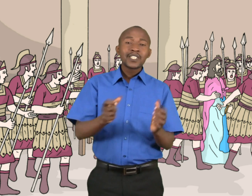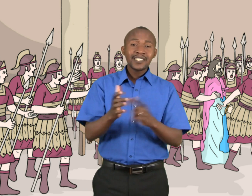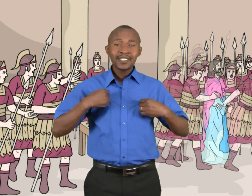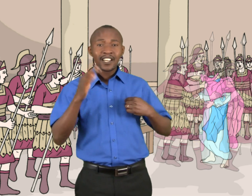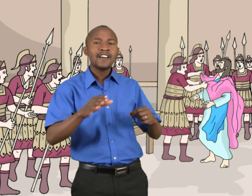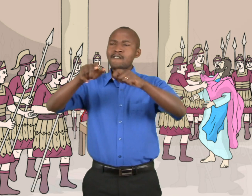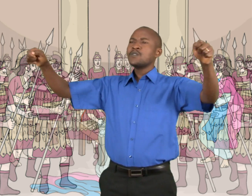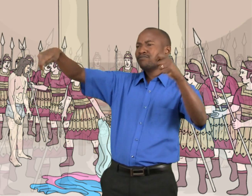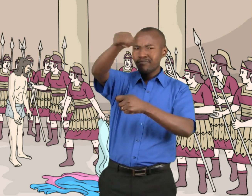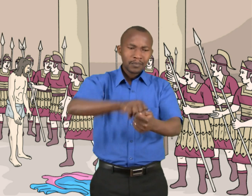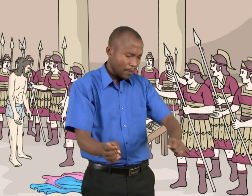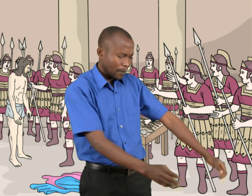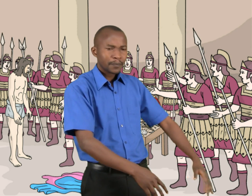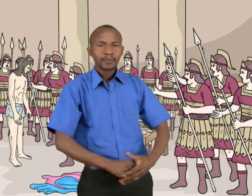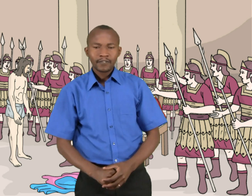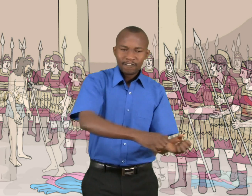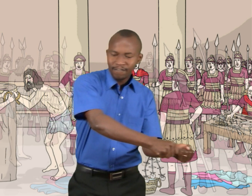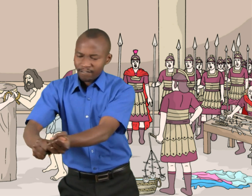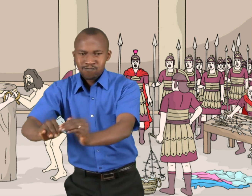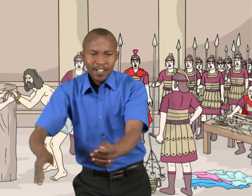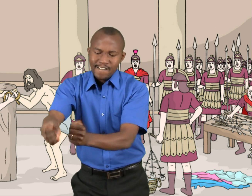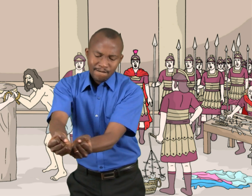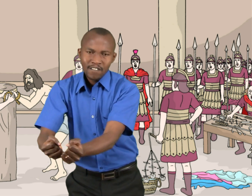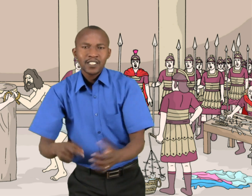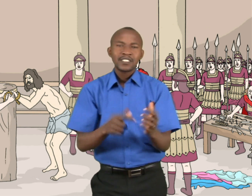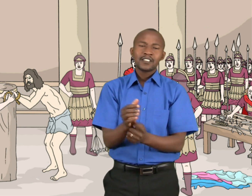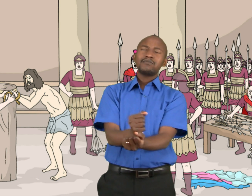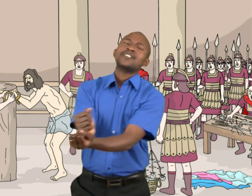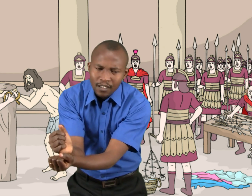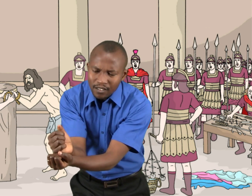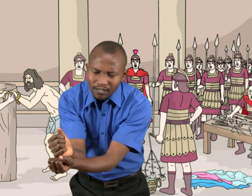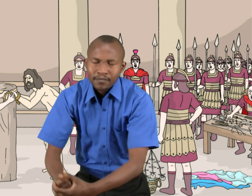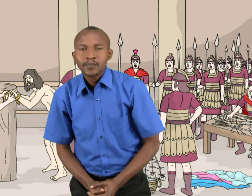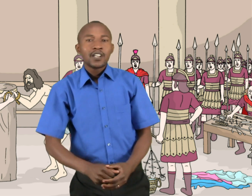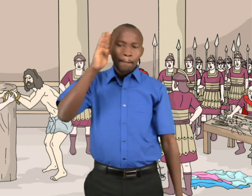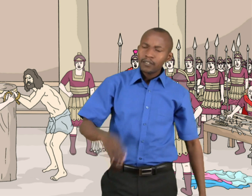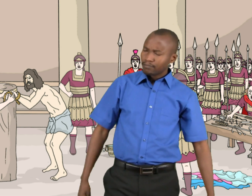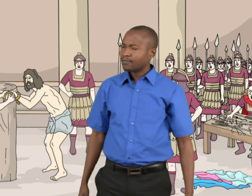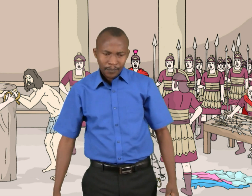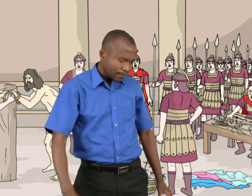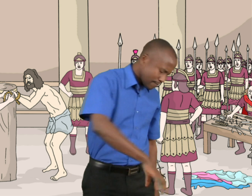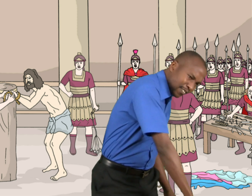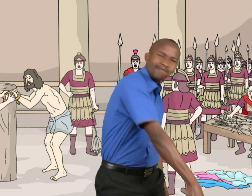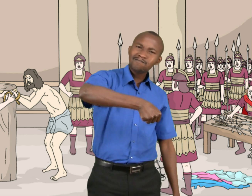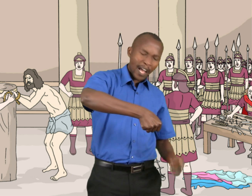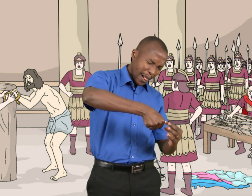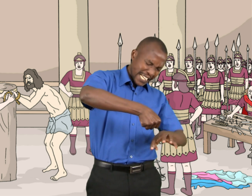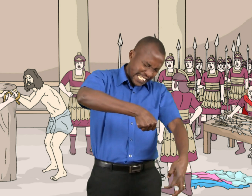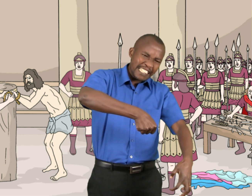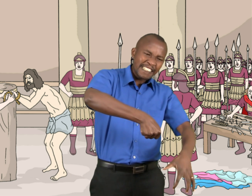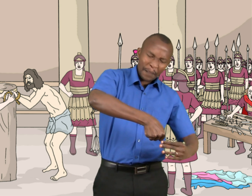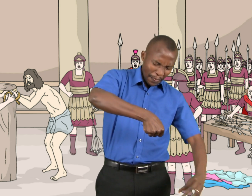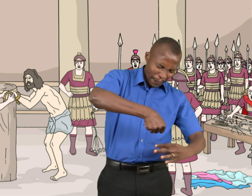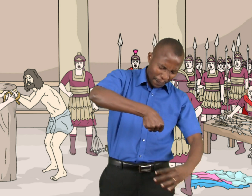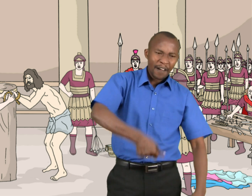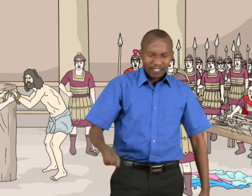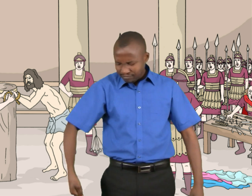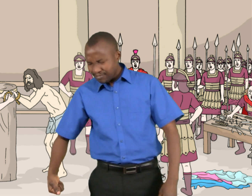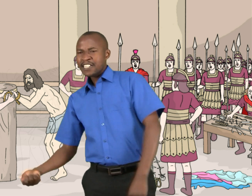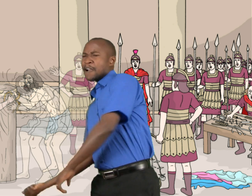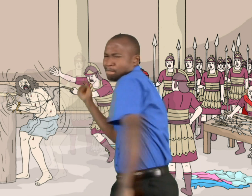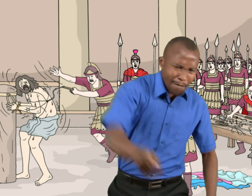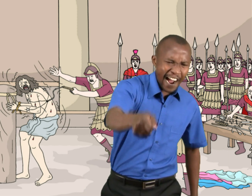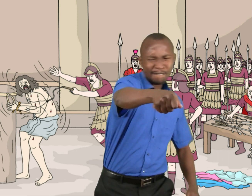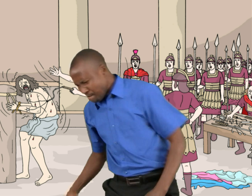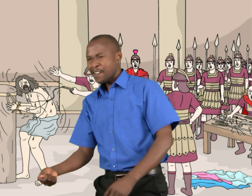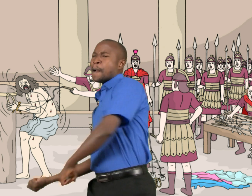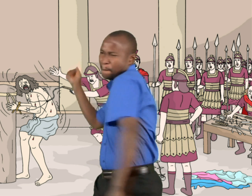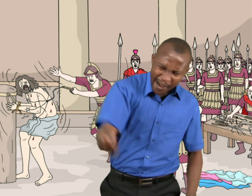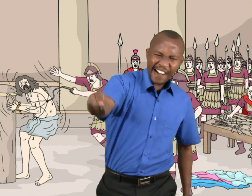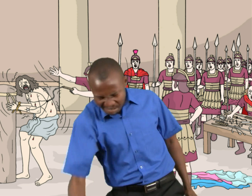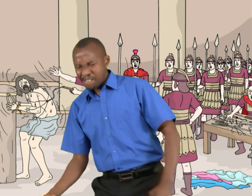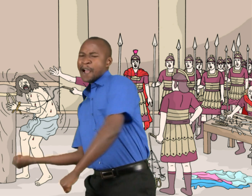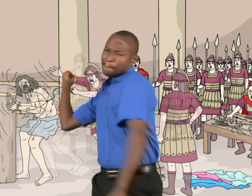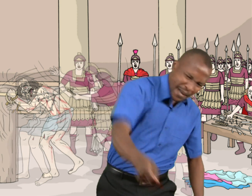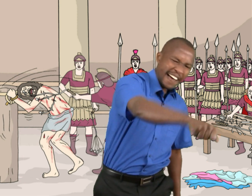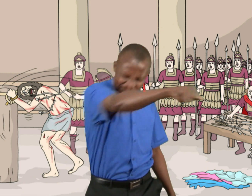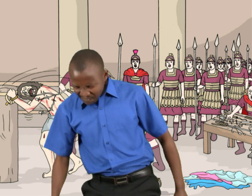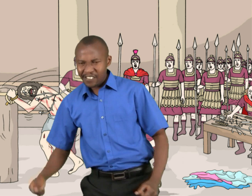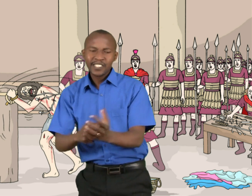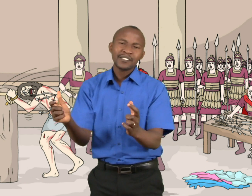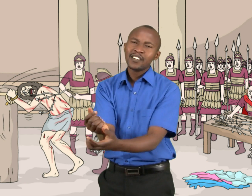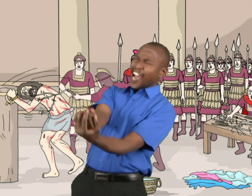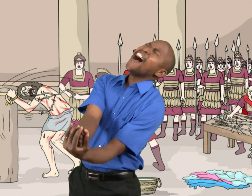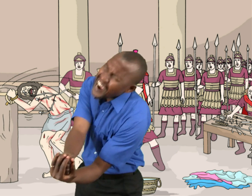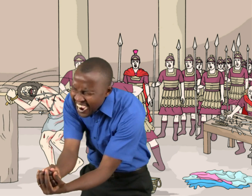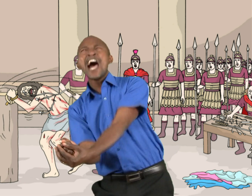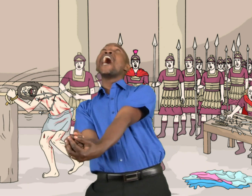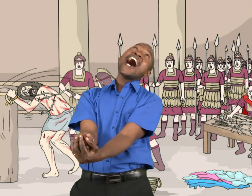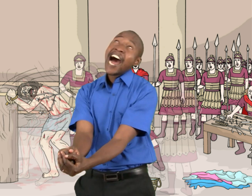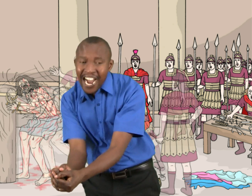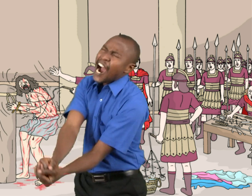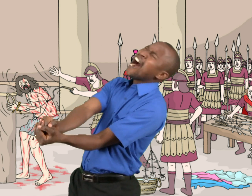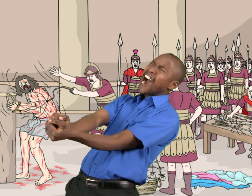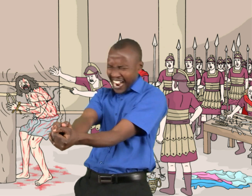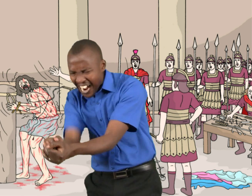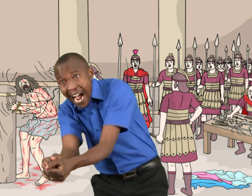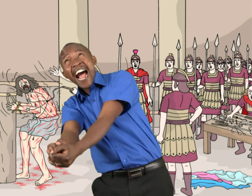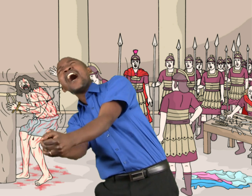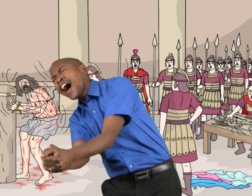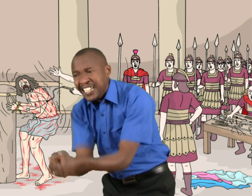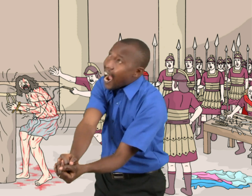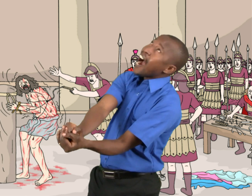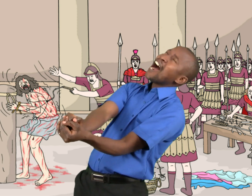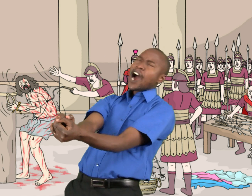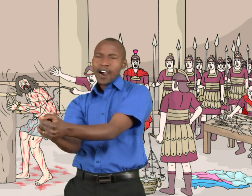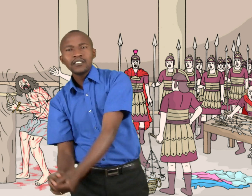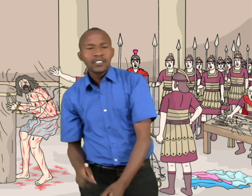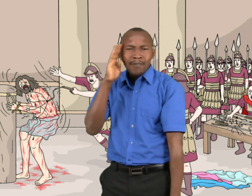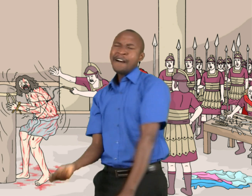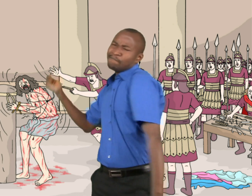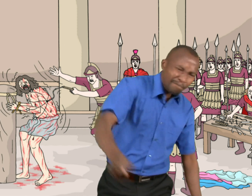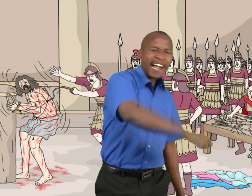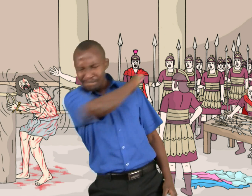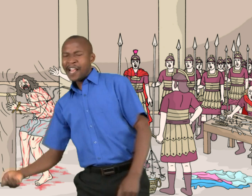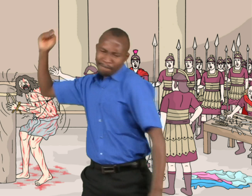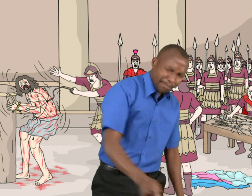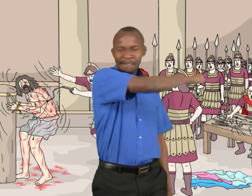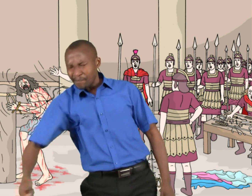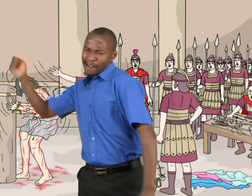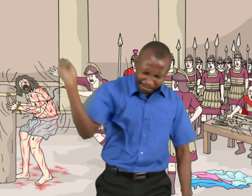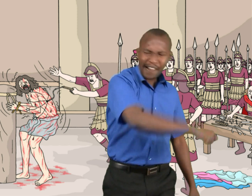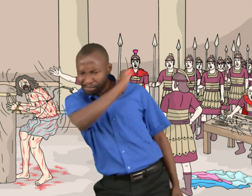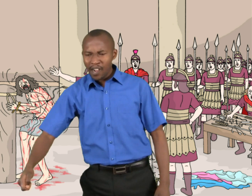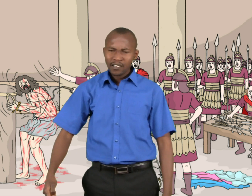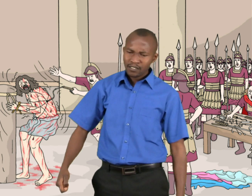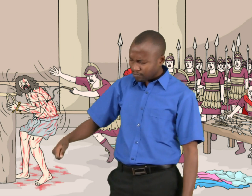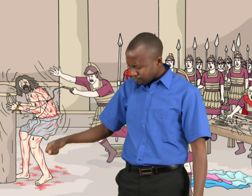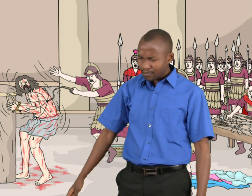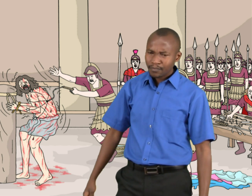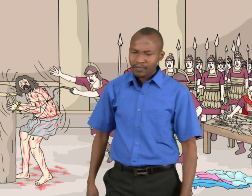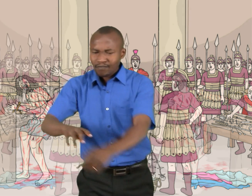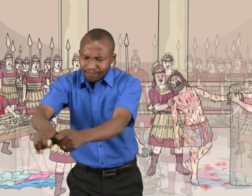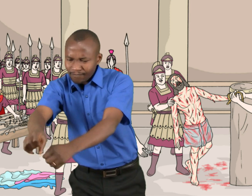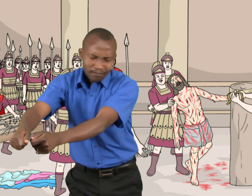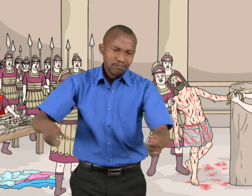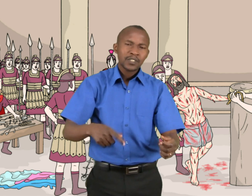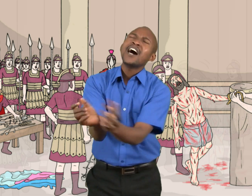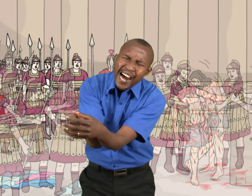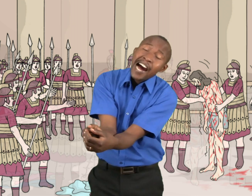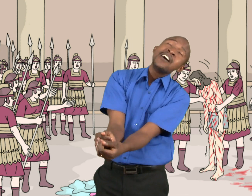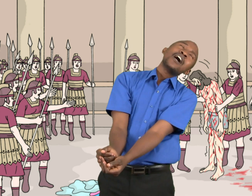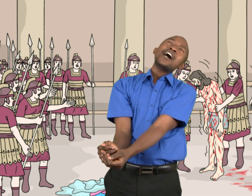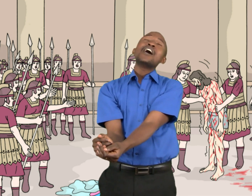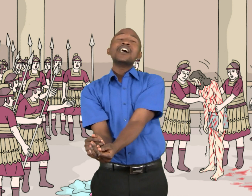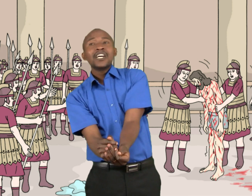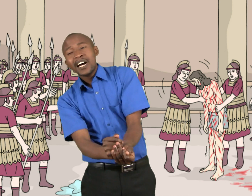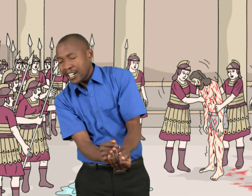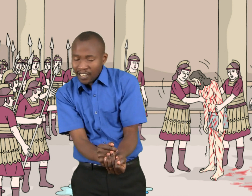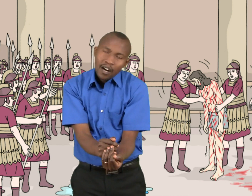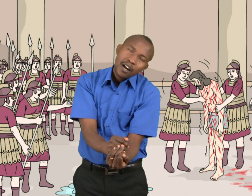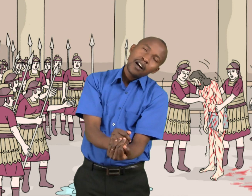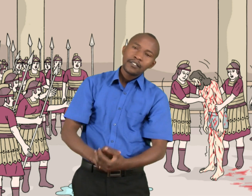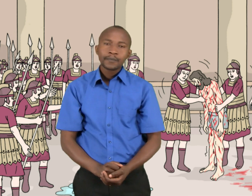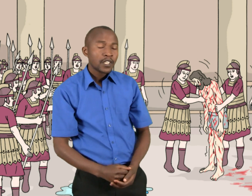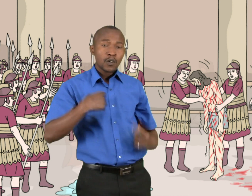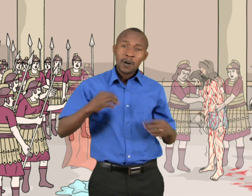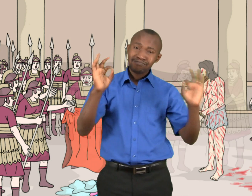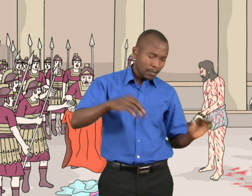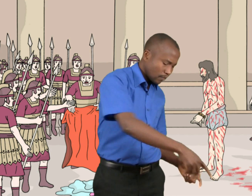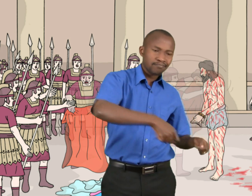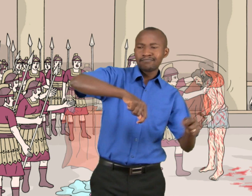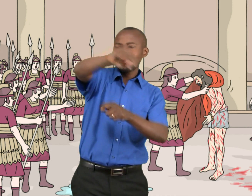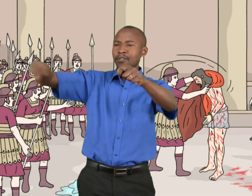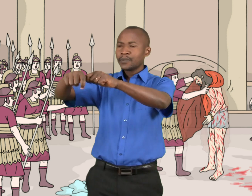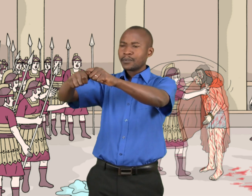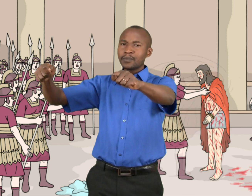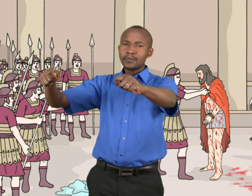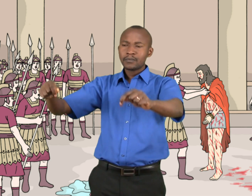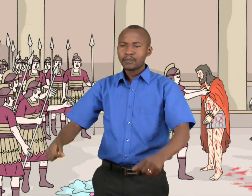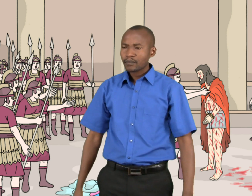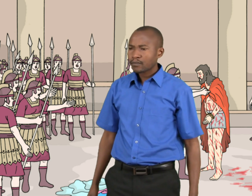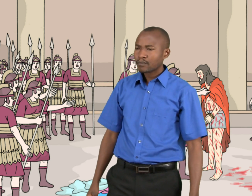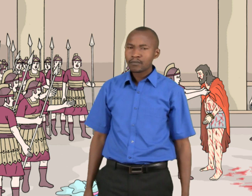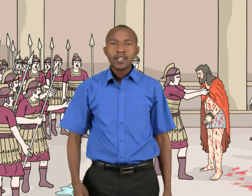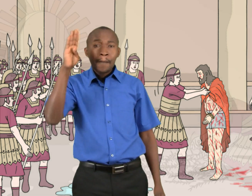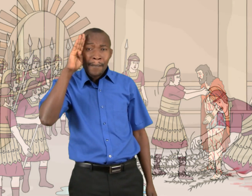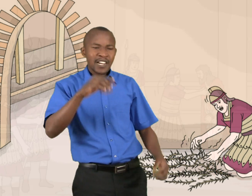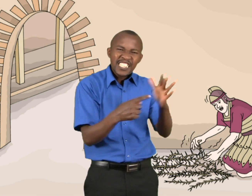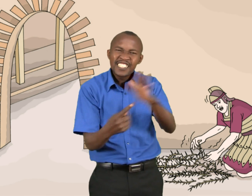They stripped Him and put a scarlet robe on Him.